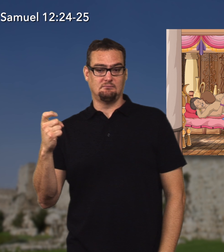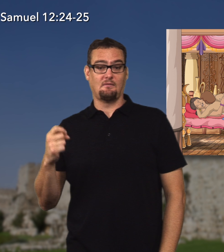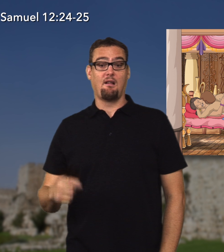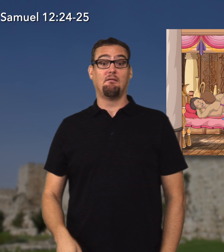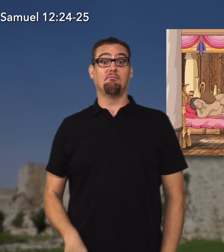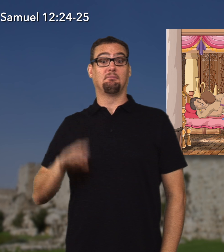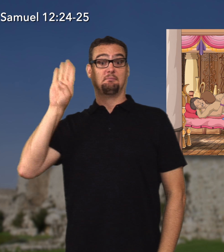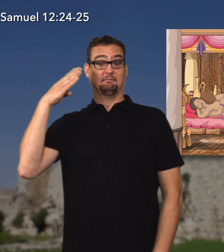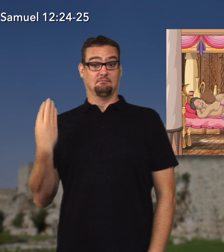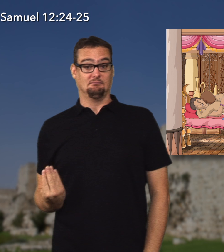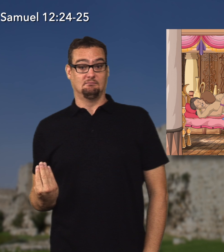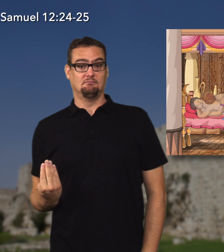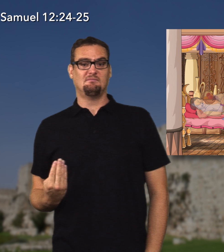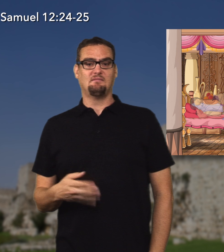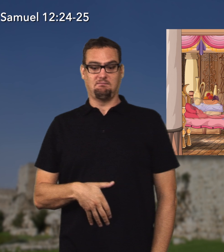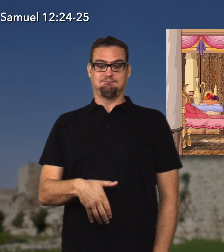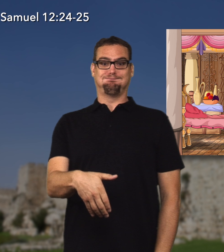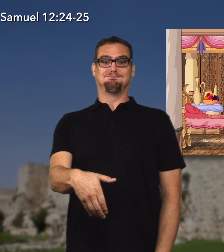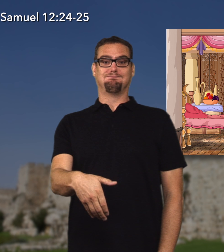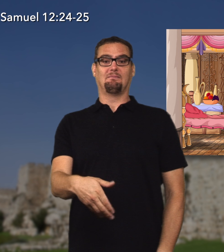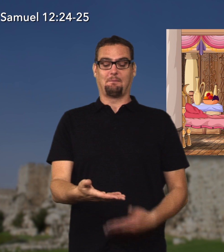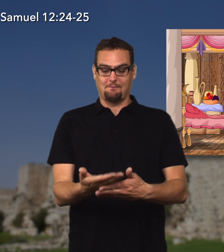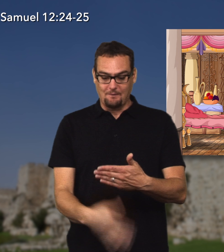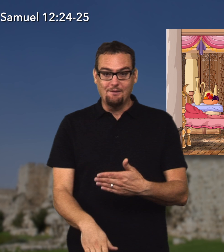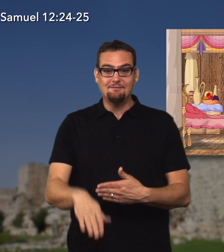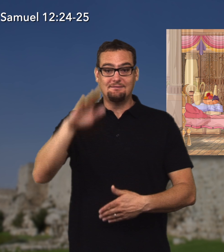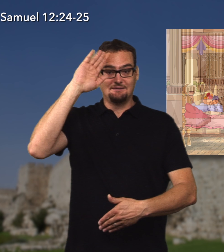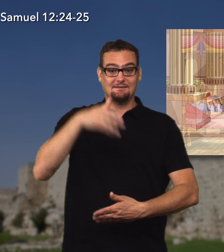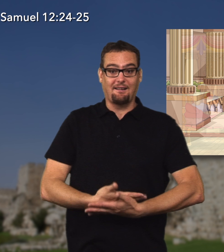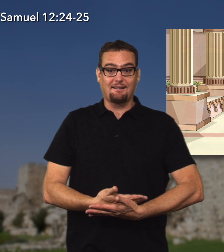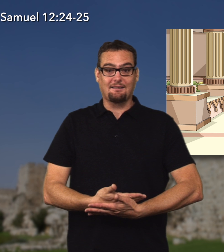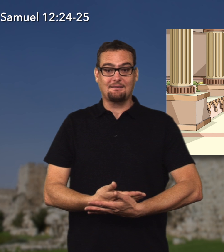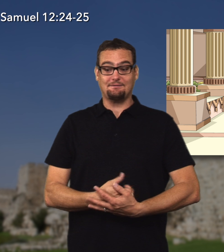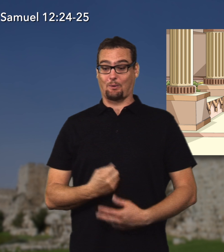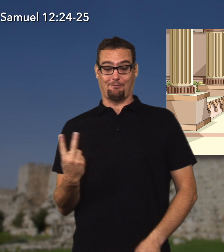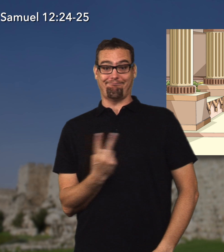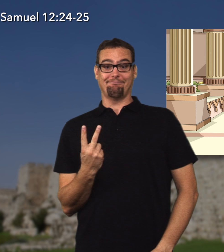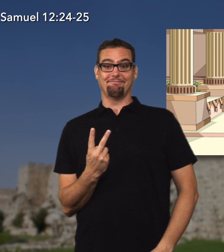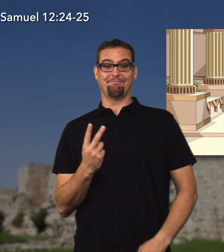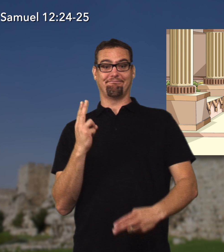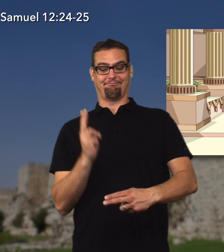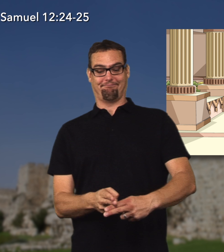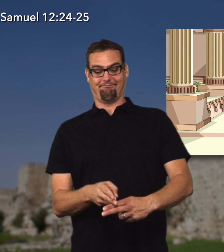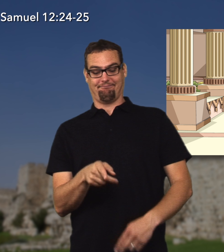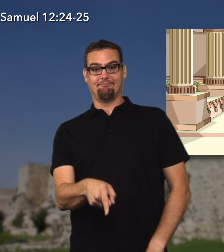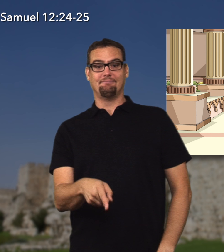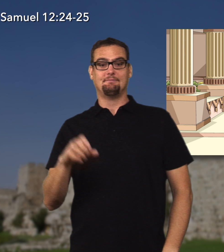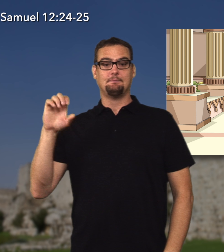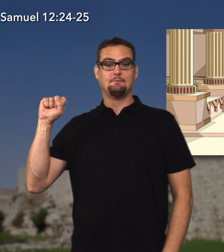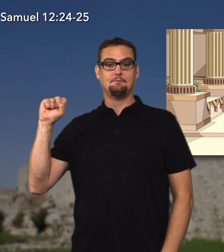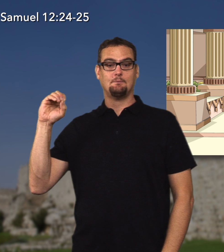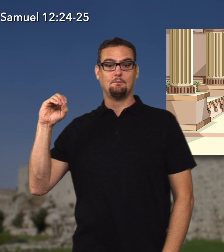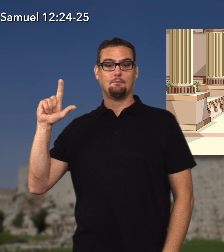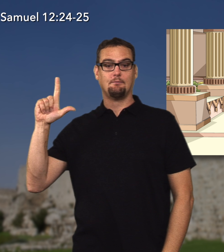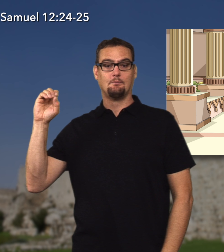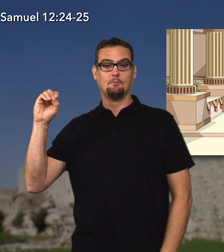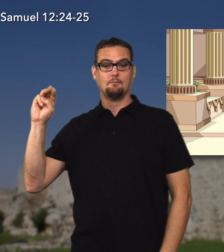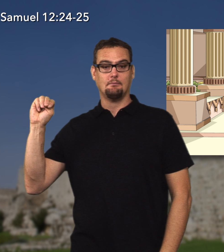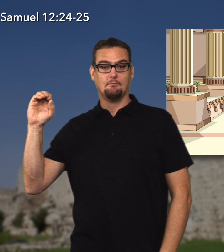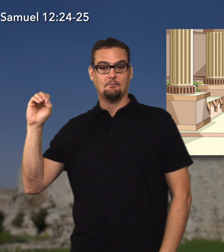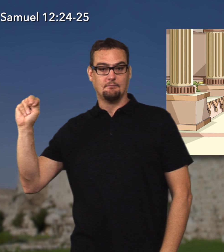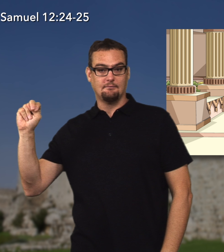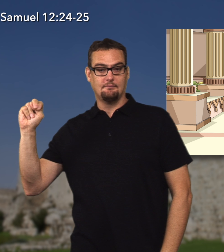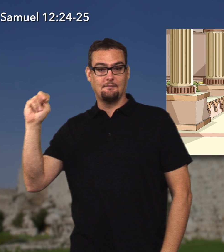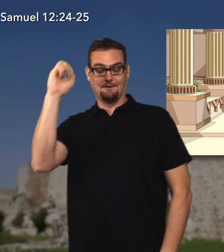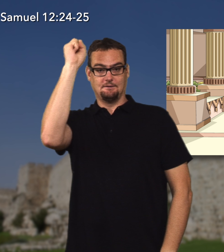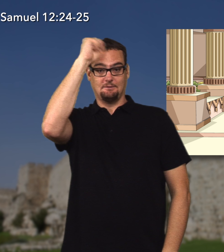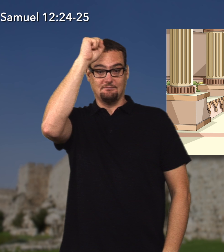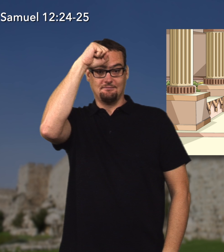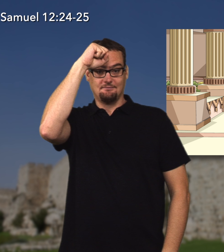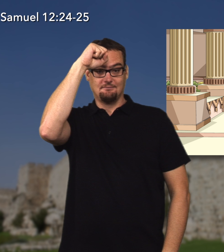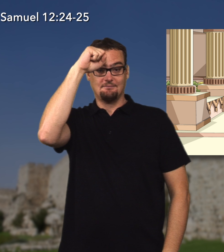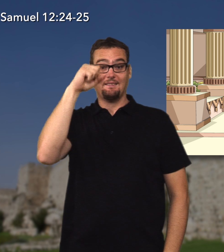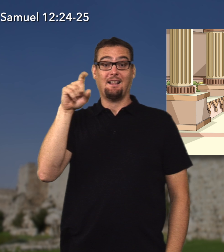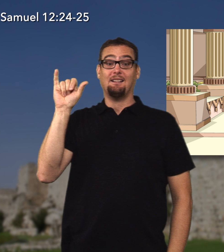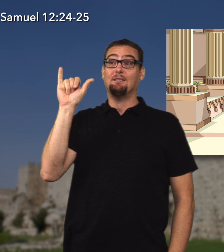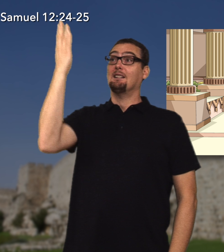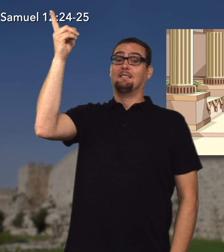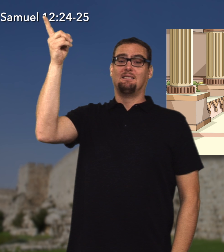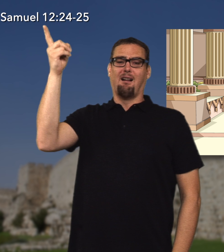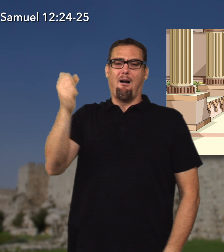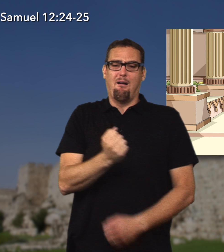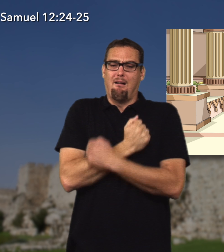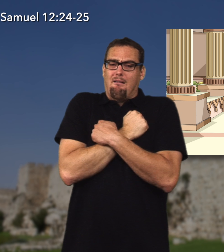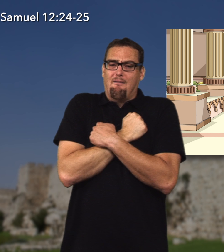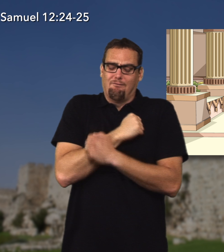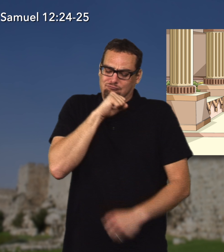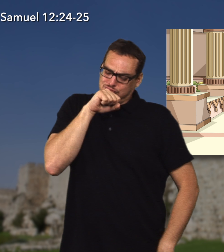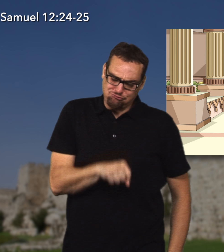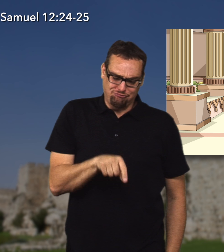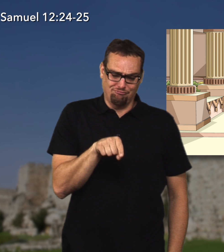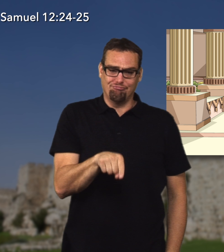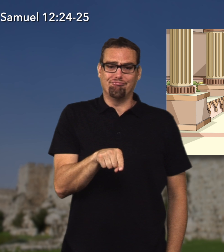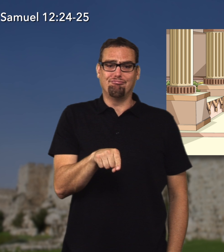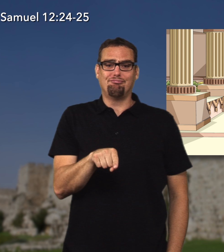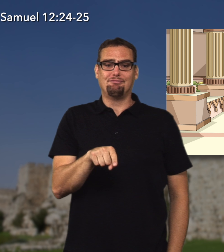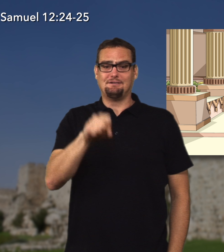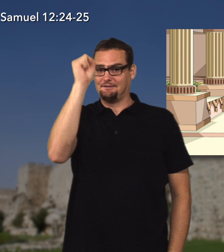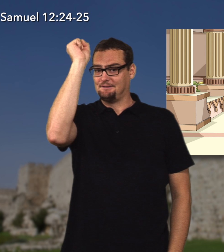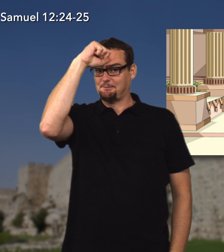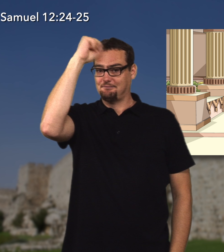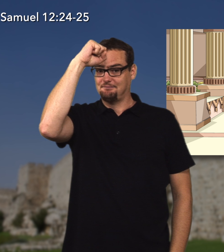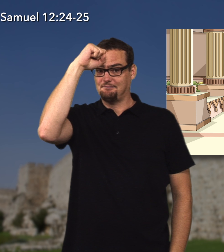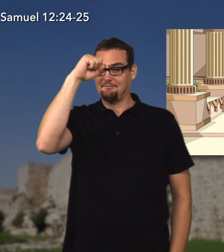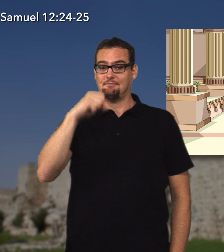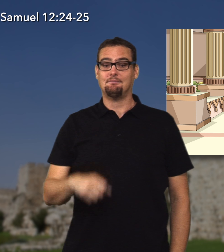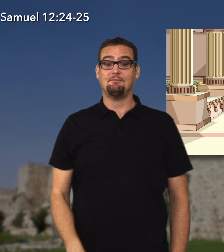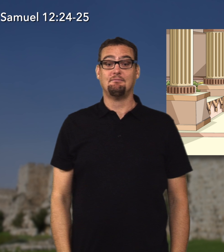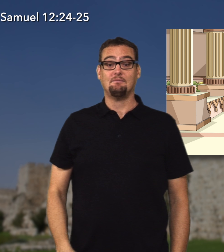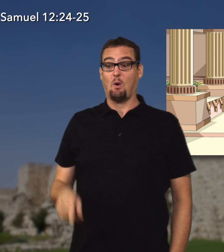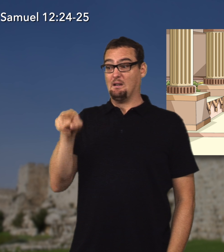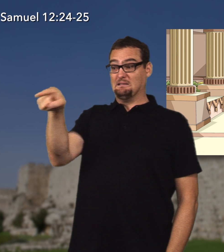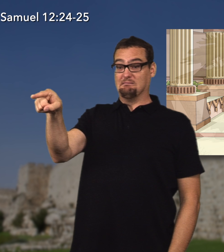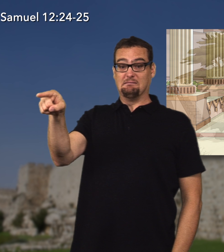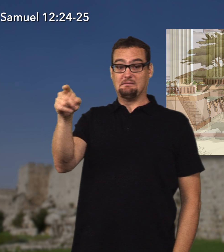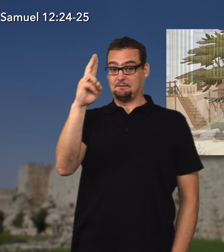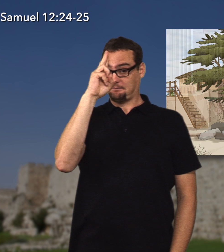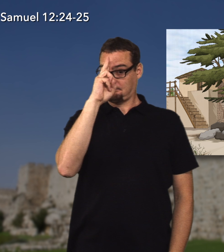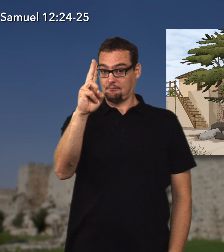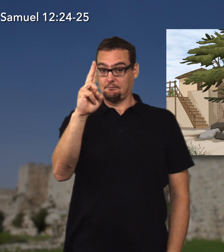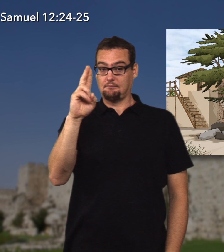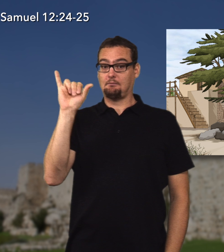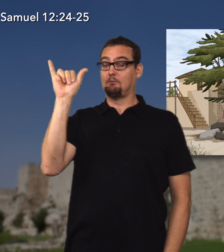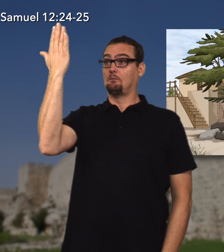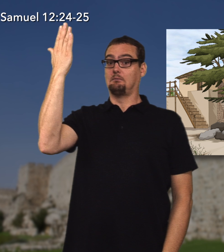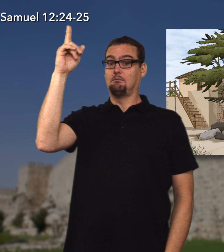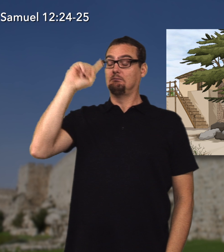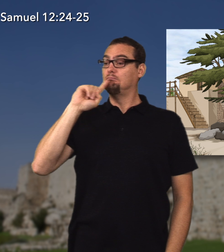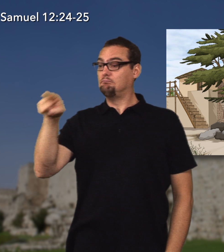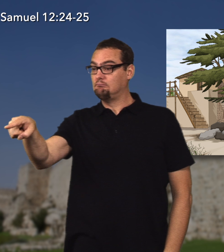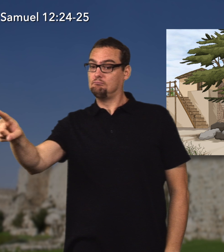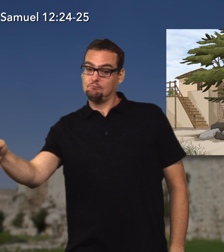So she gave birth to a son, and they named him Solomon.